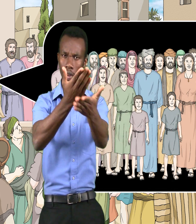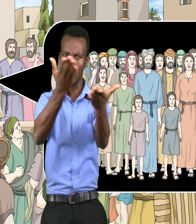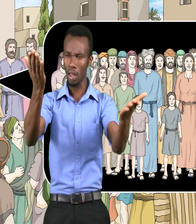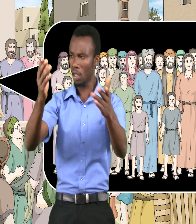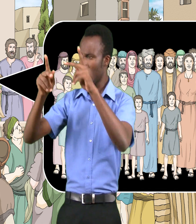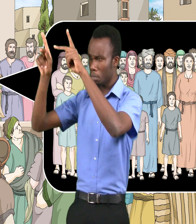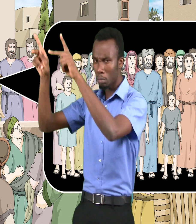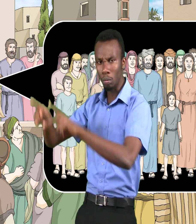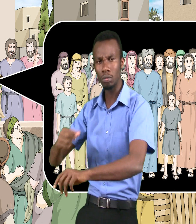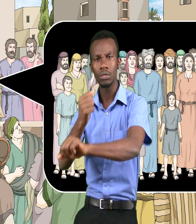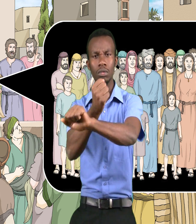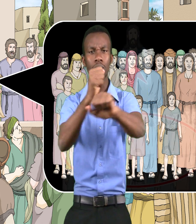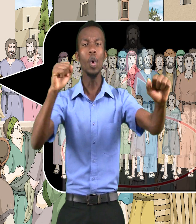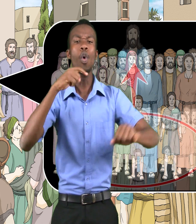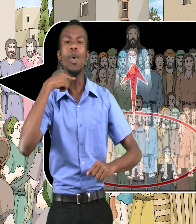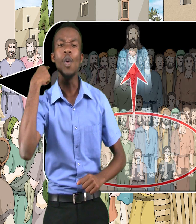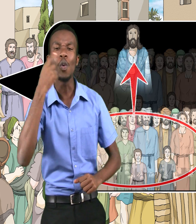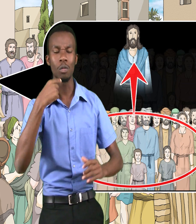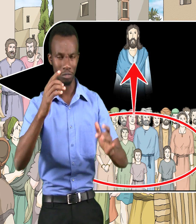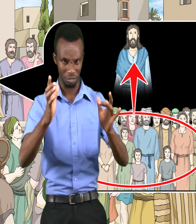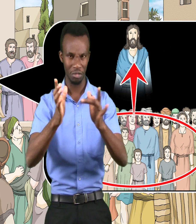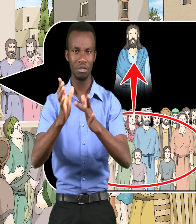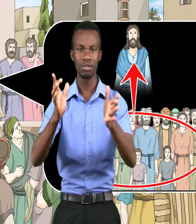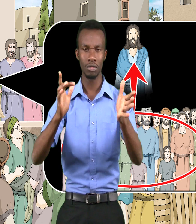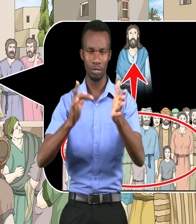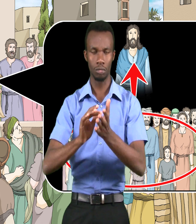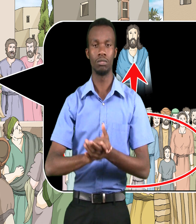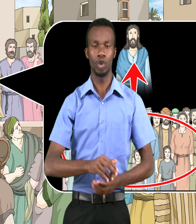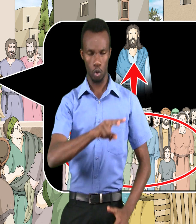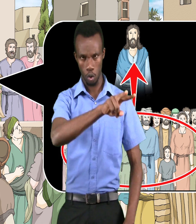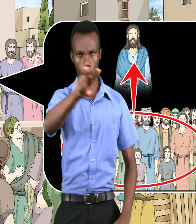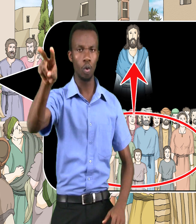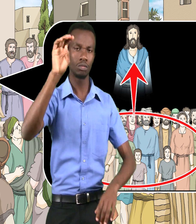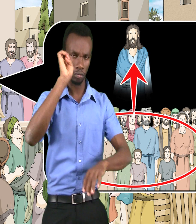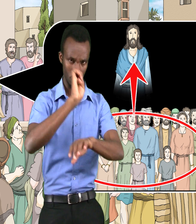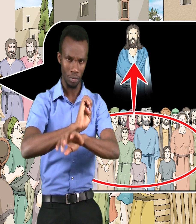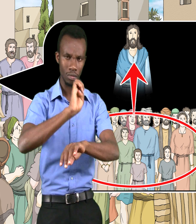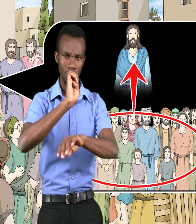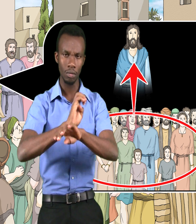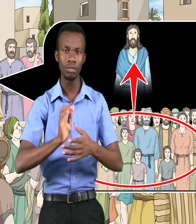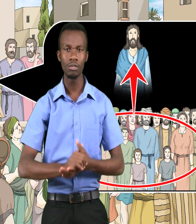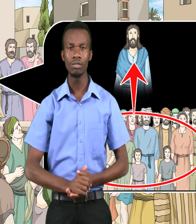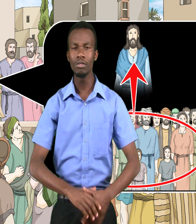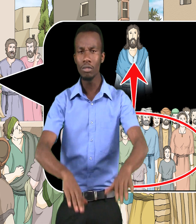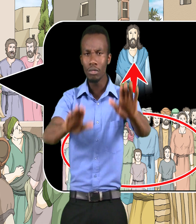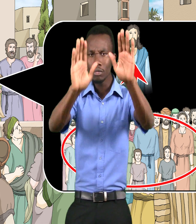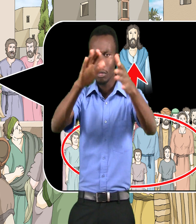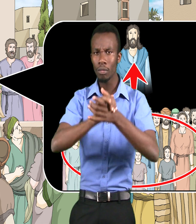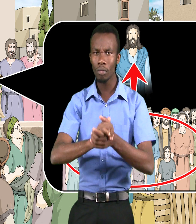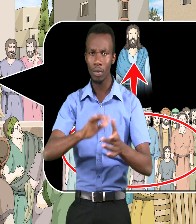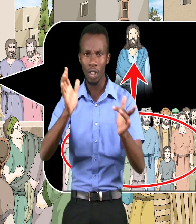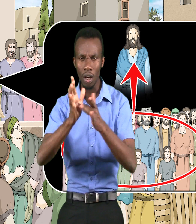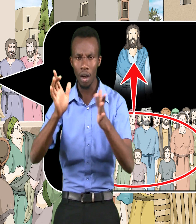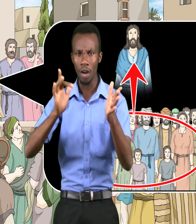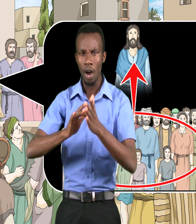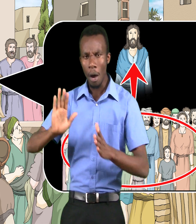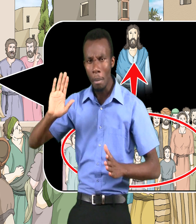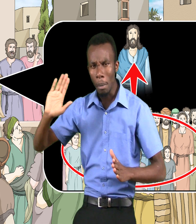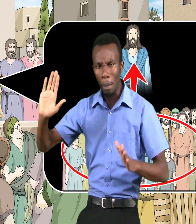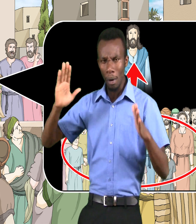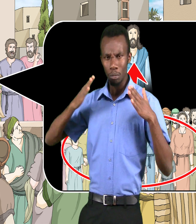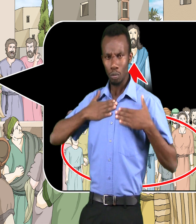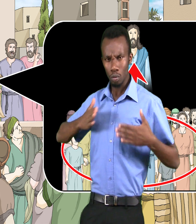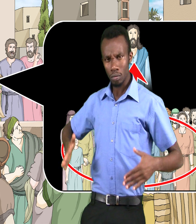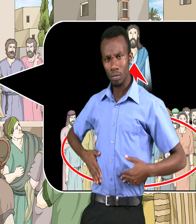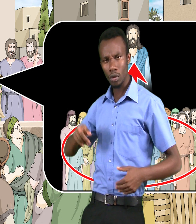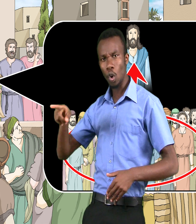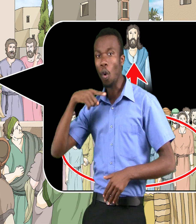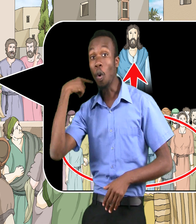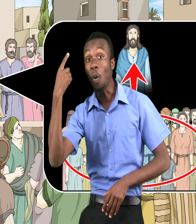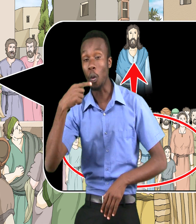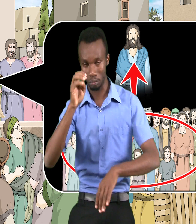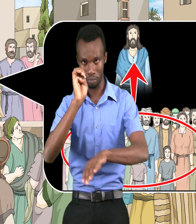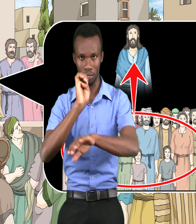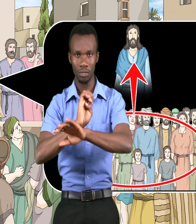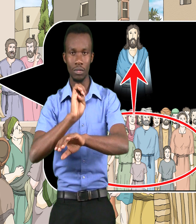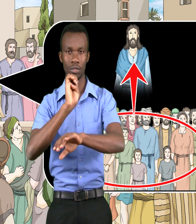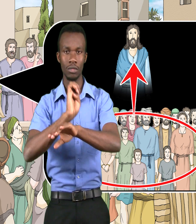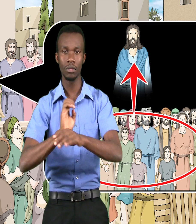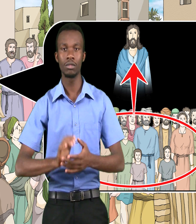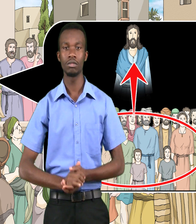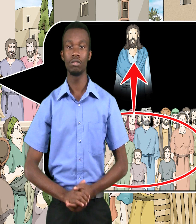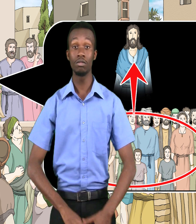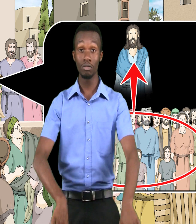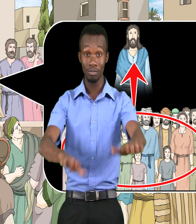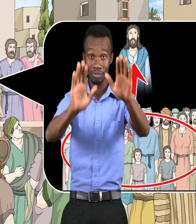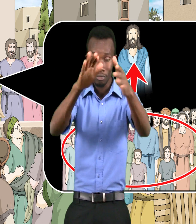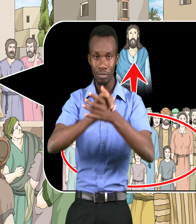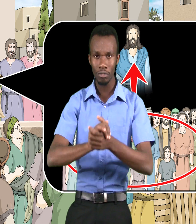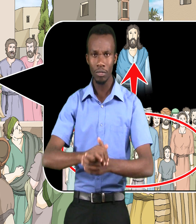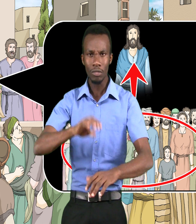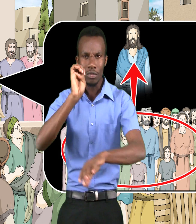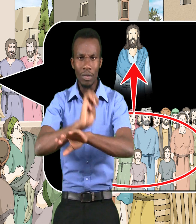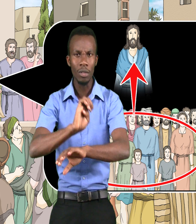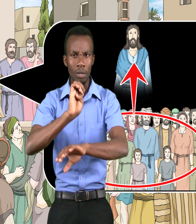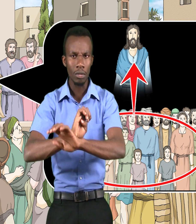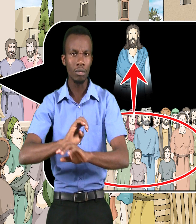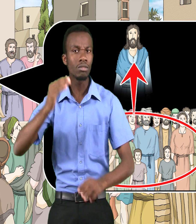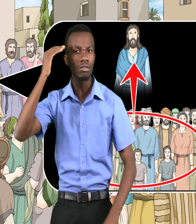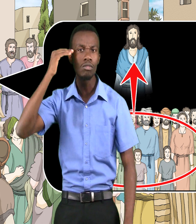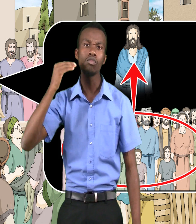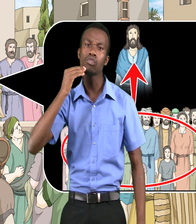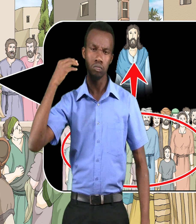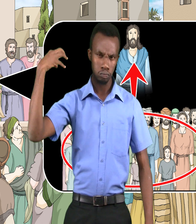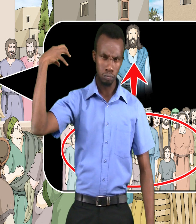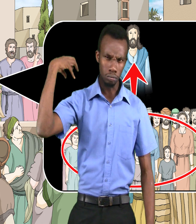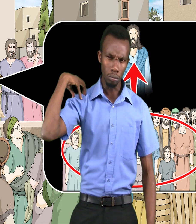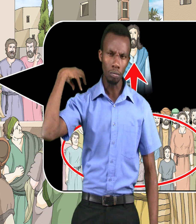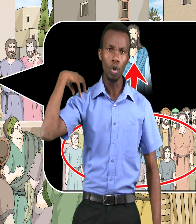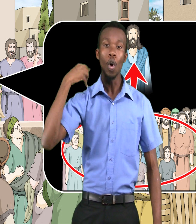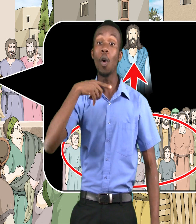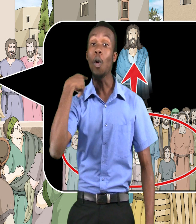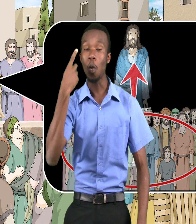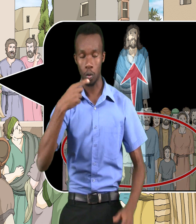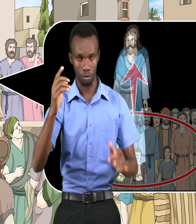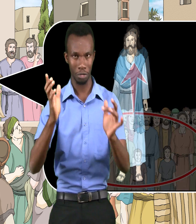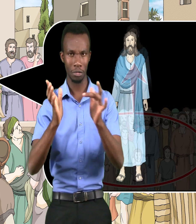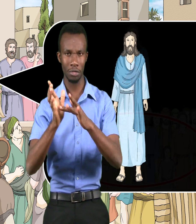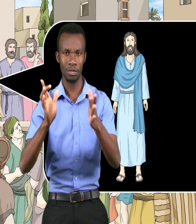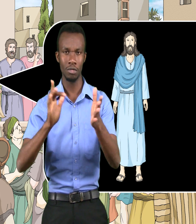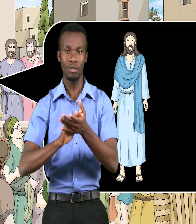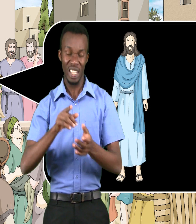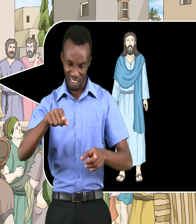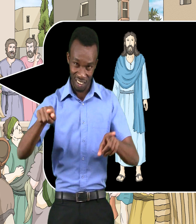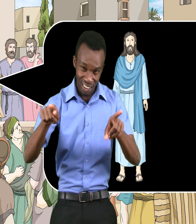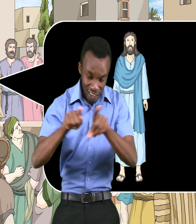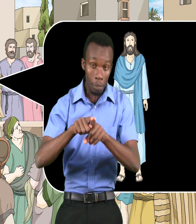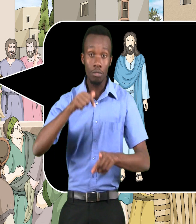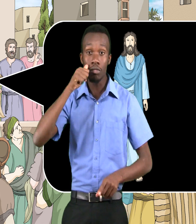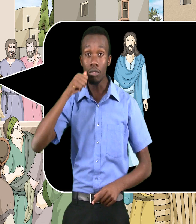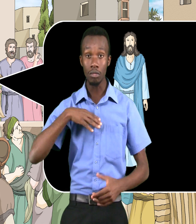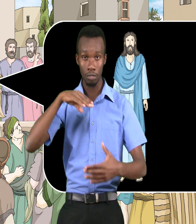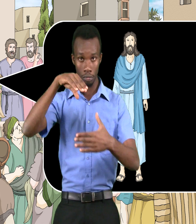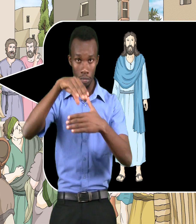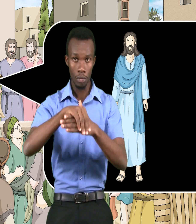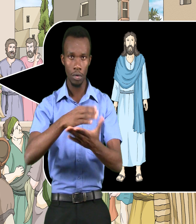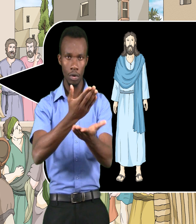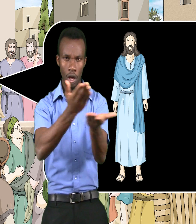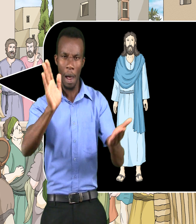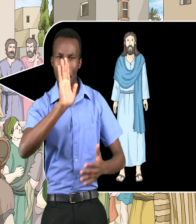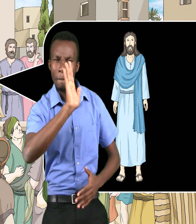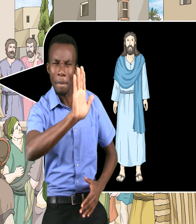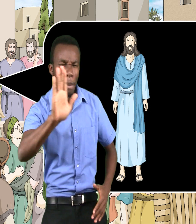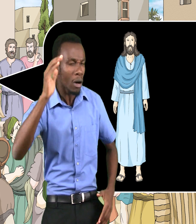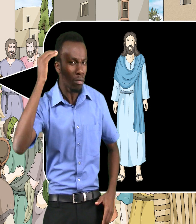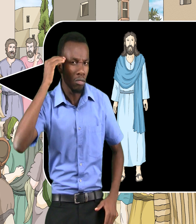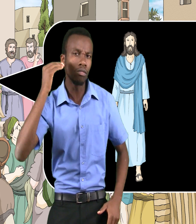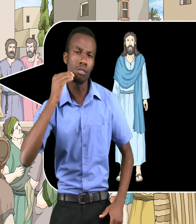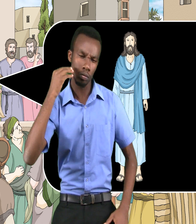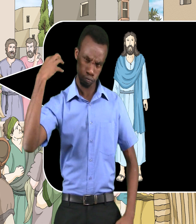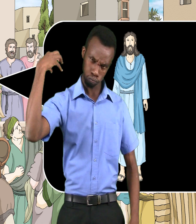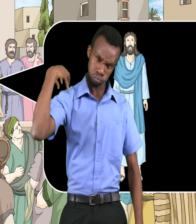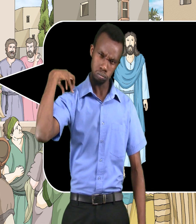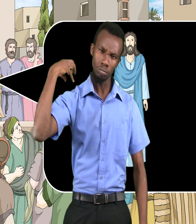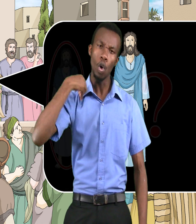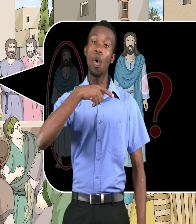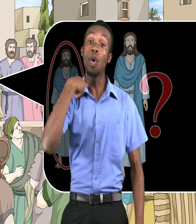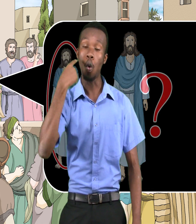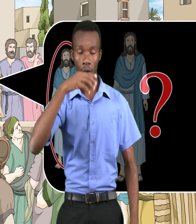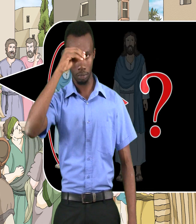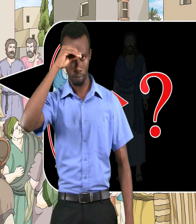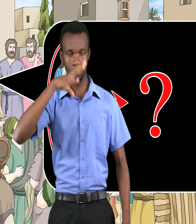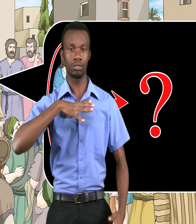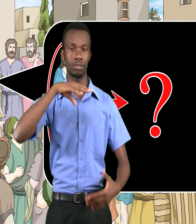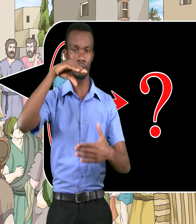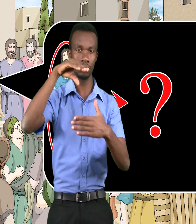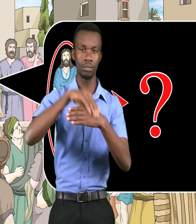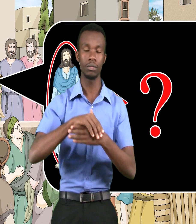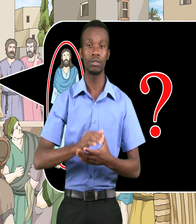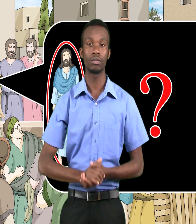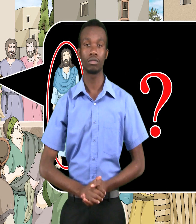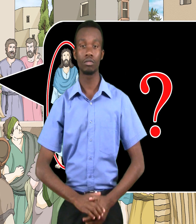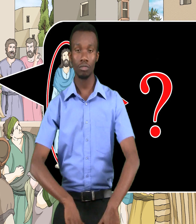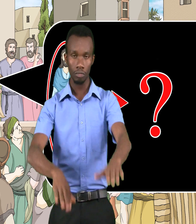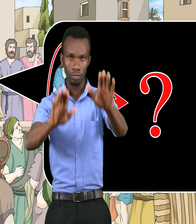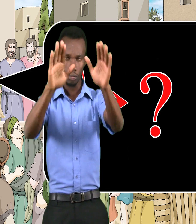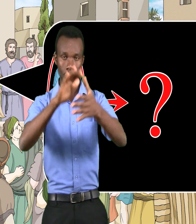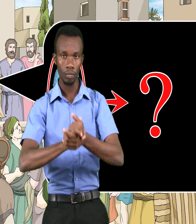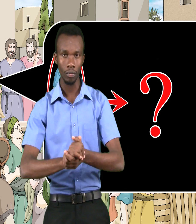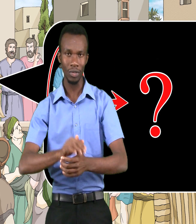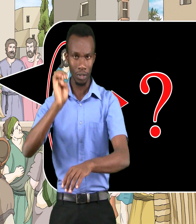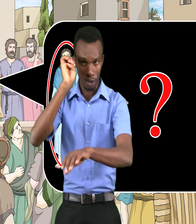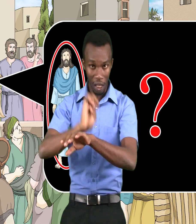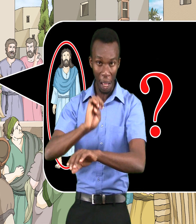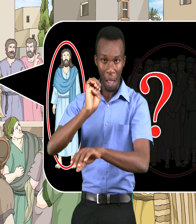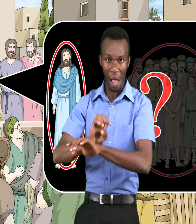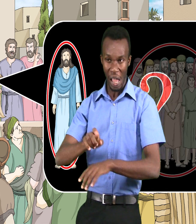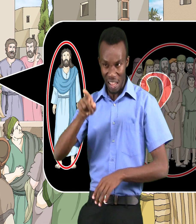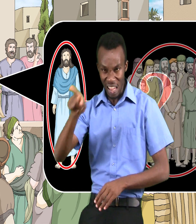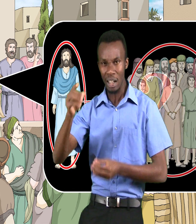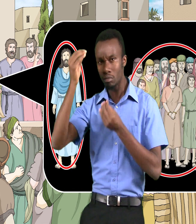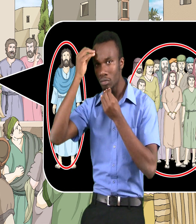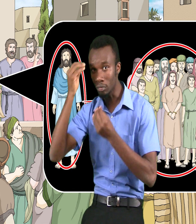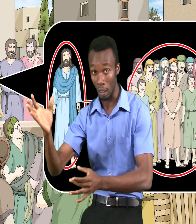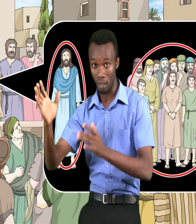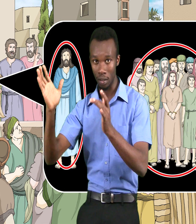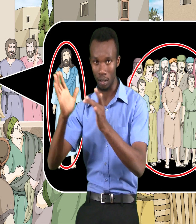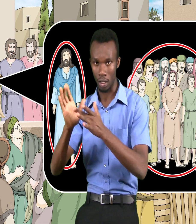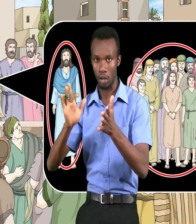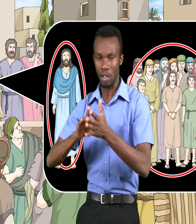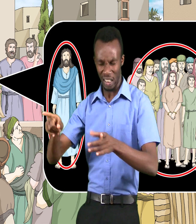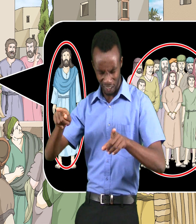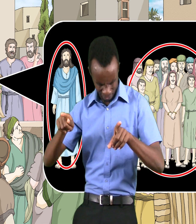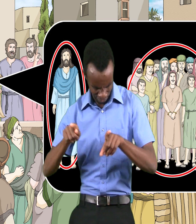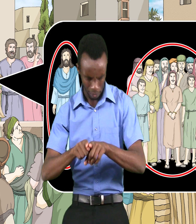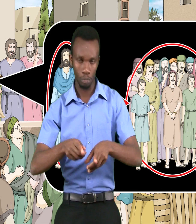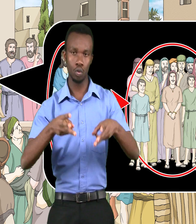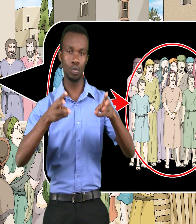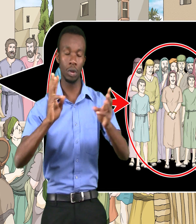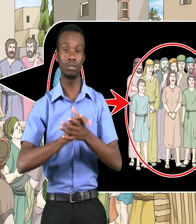For the husband is the head of the wife as Christ is the head of the church, His body, of which He is the Savior.